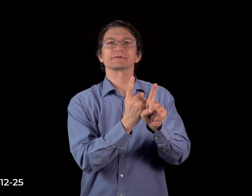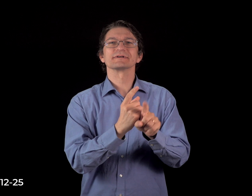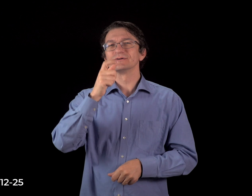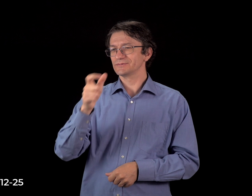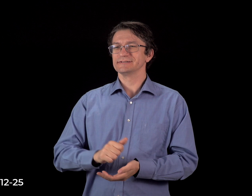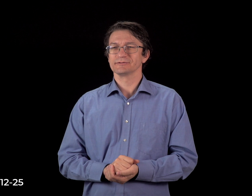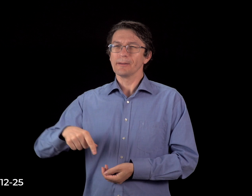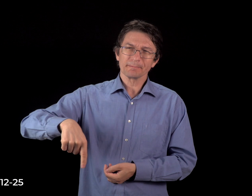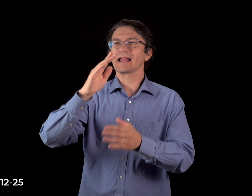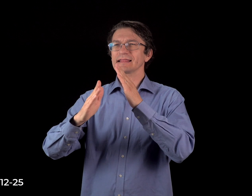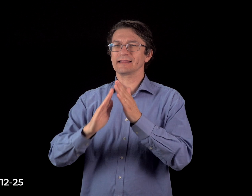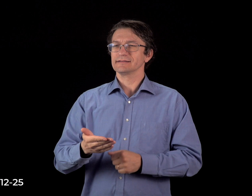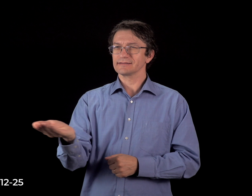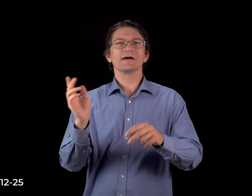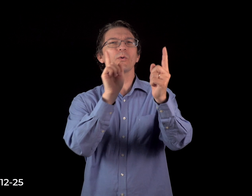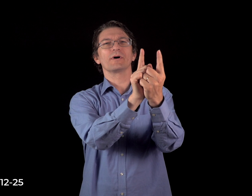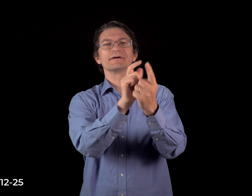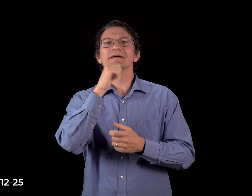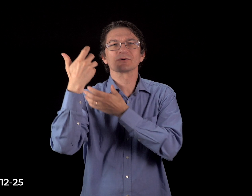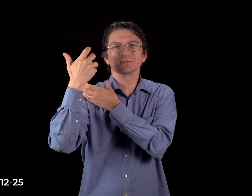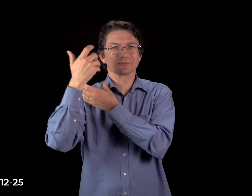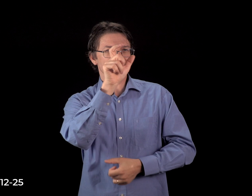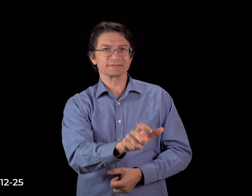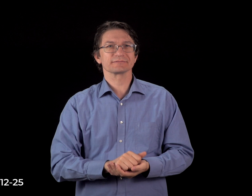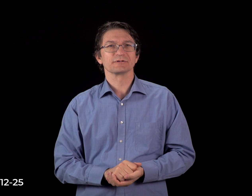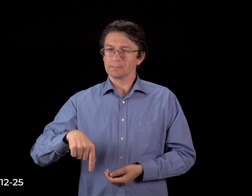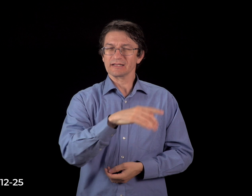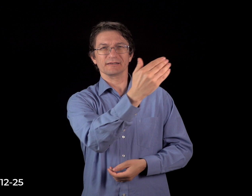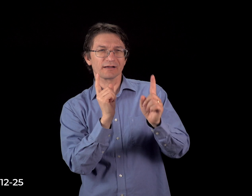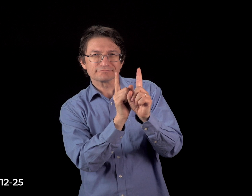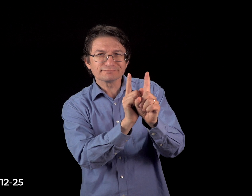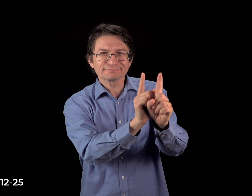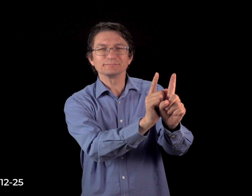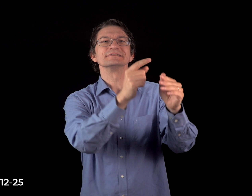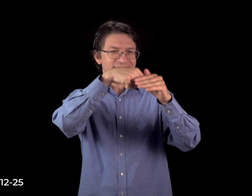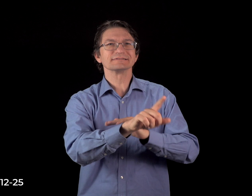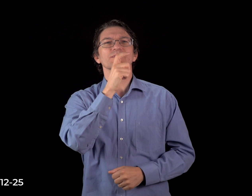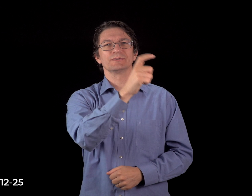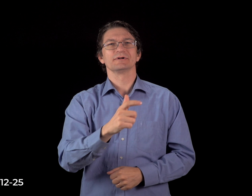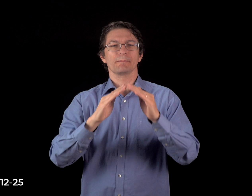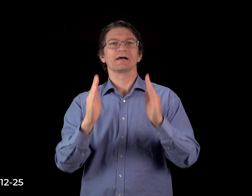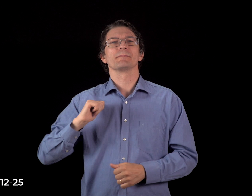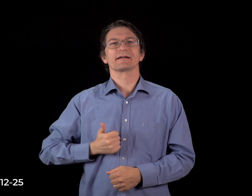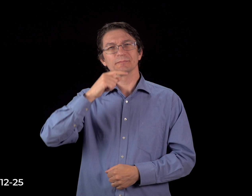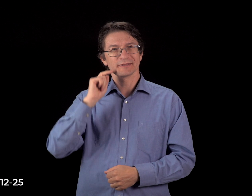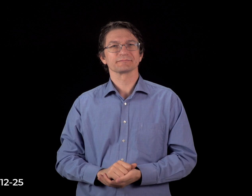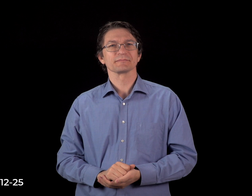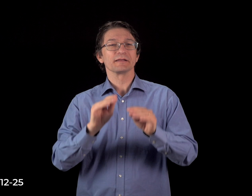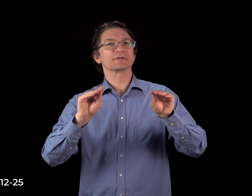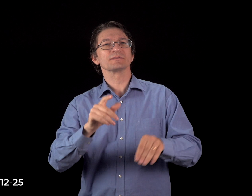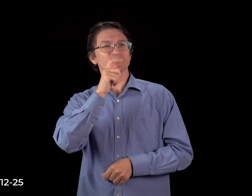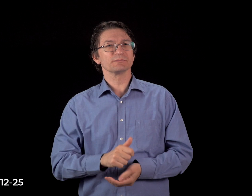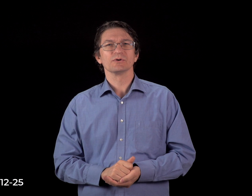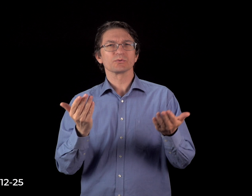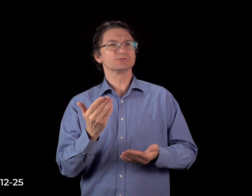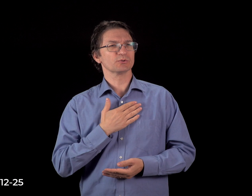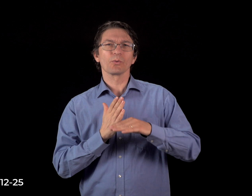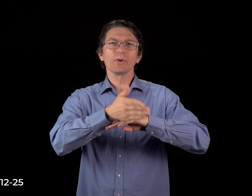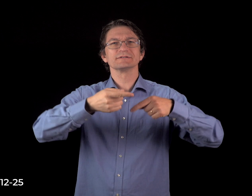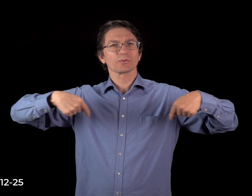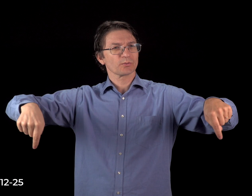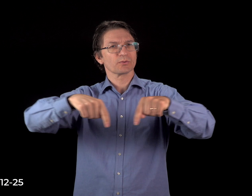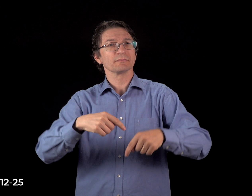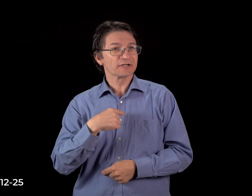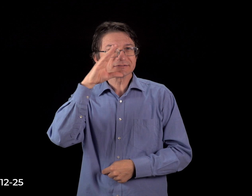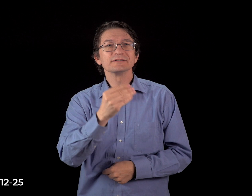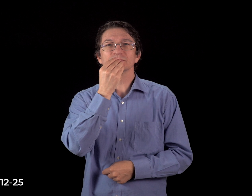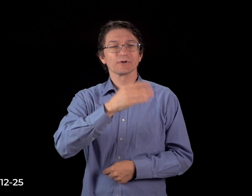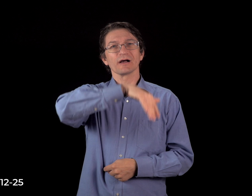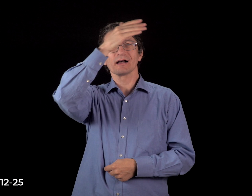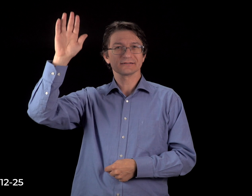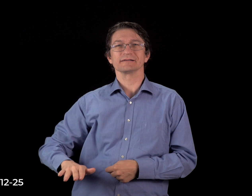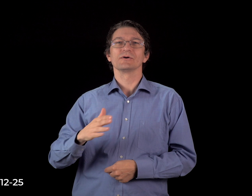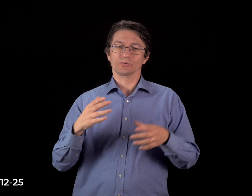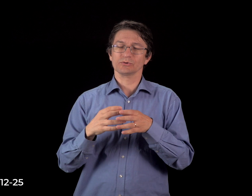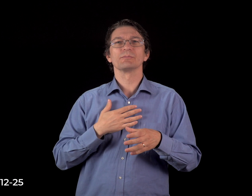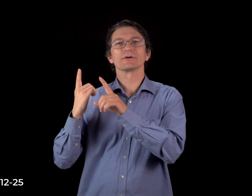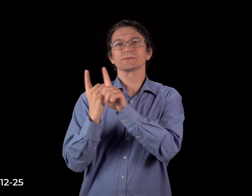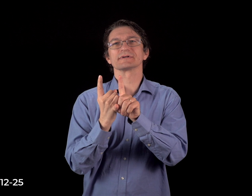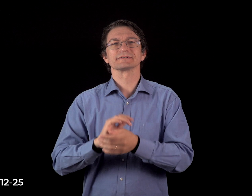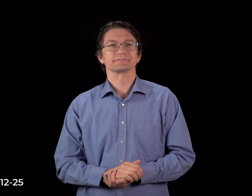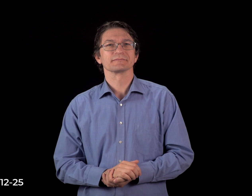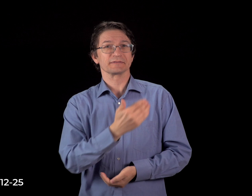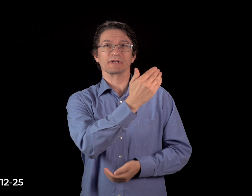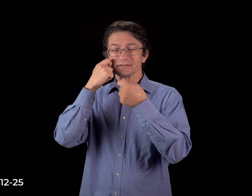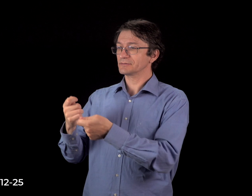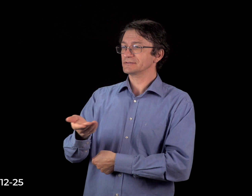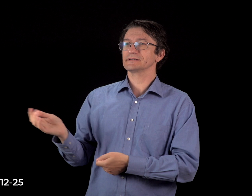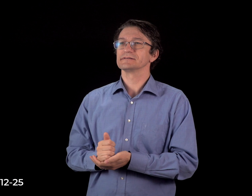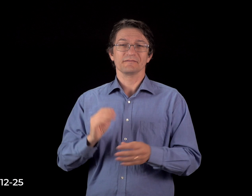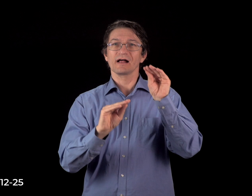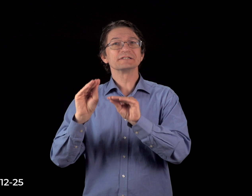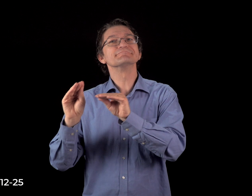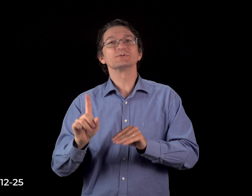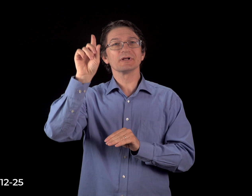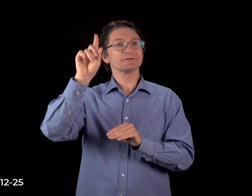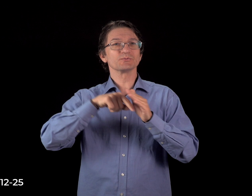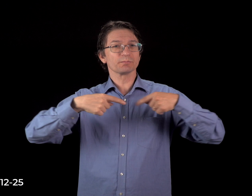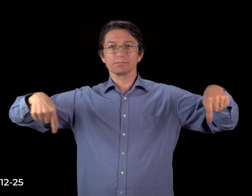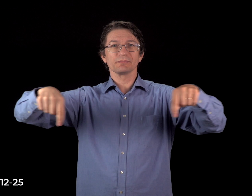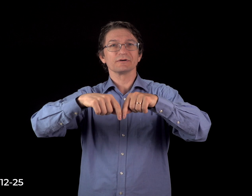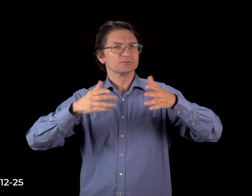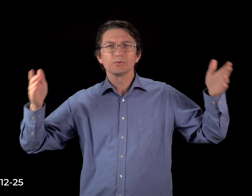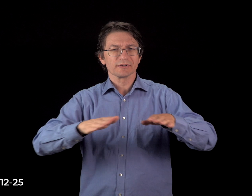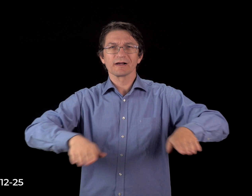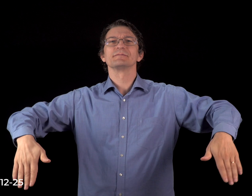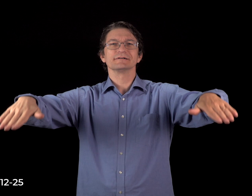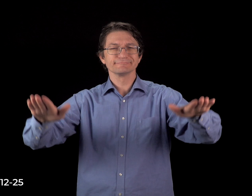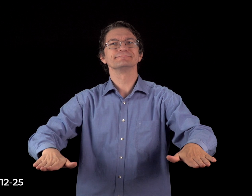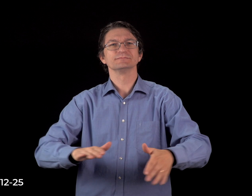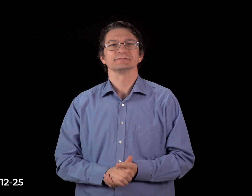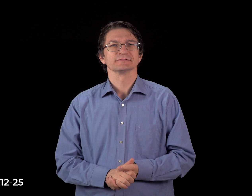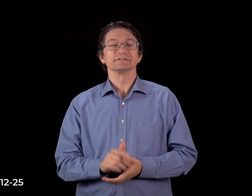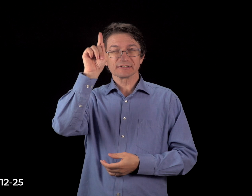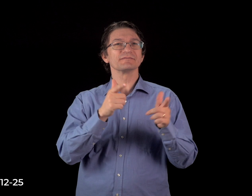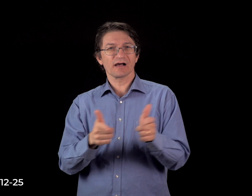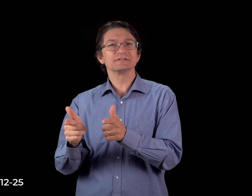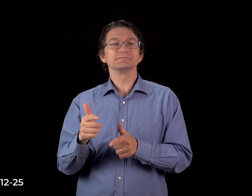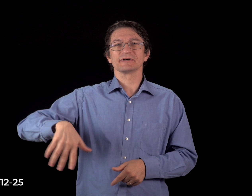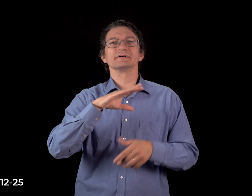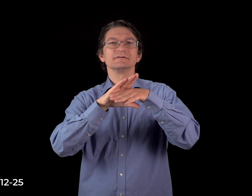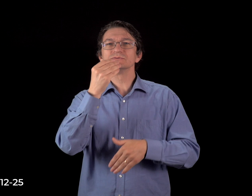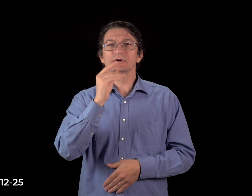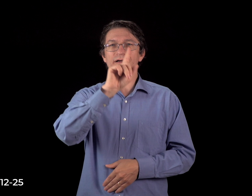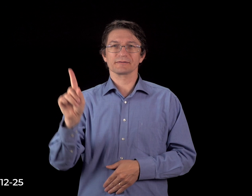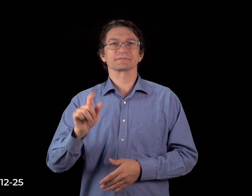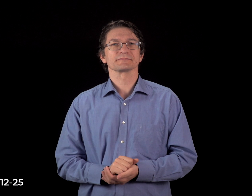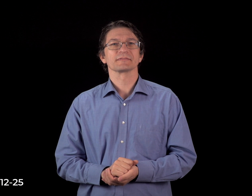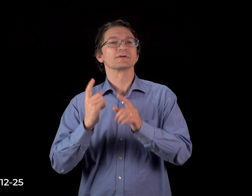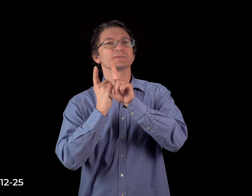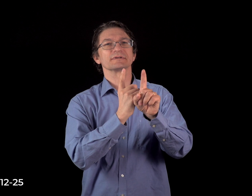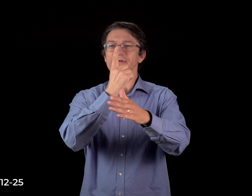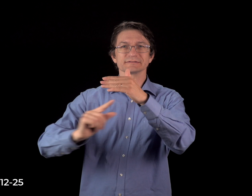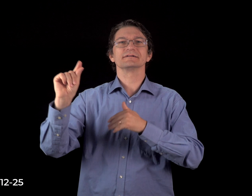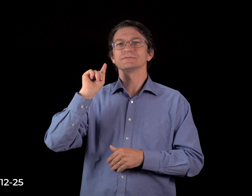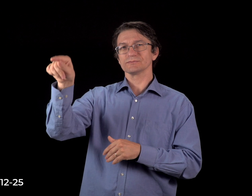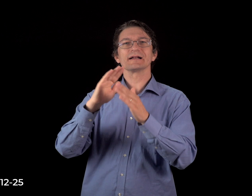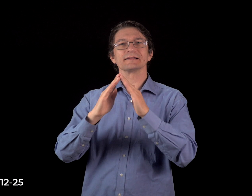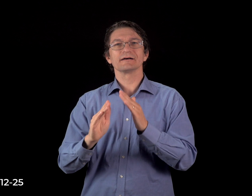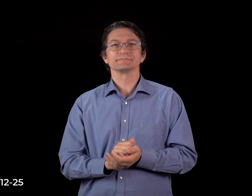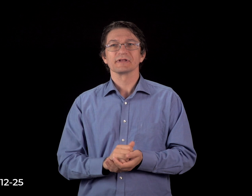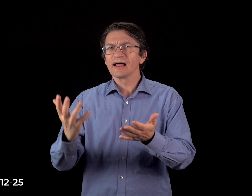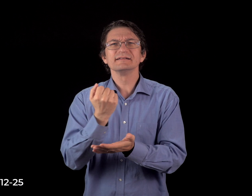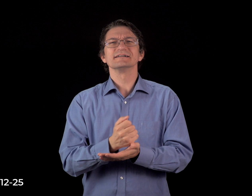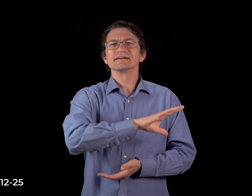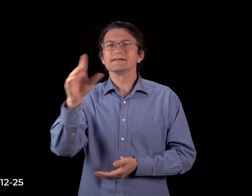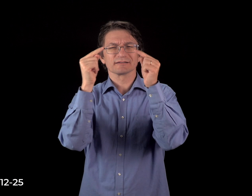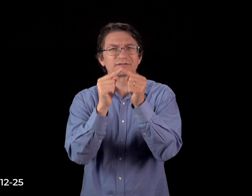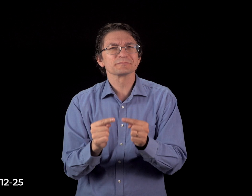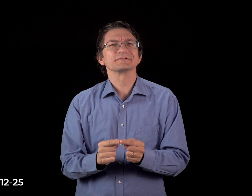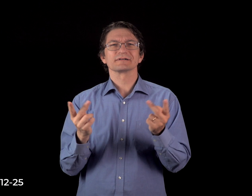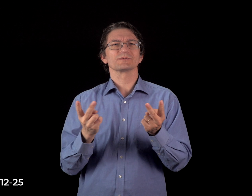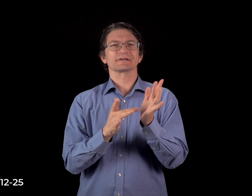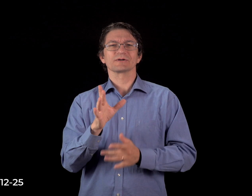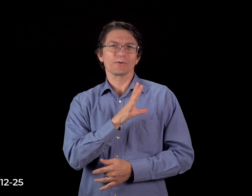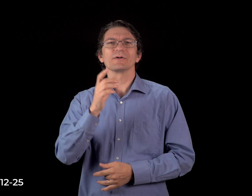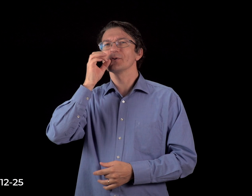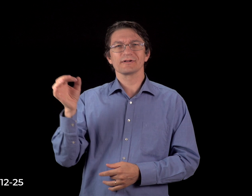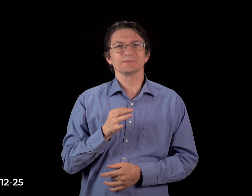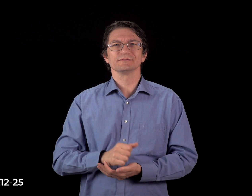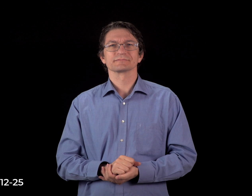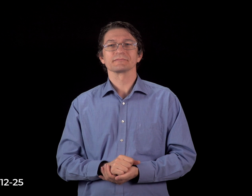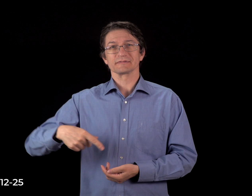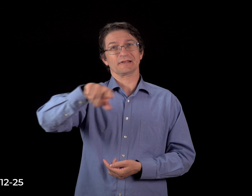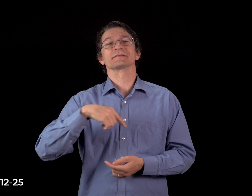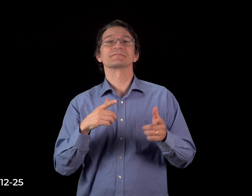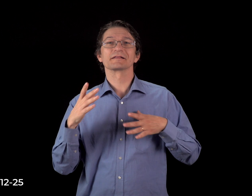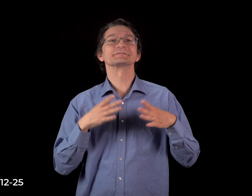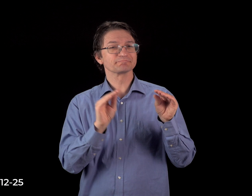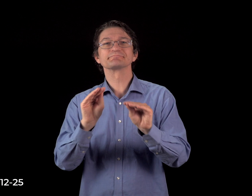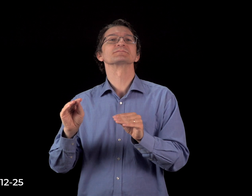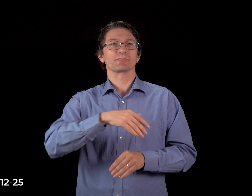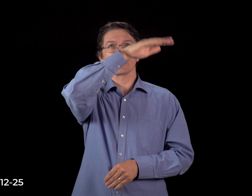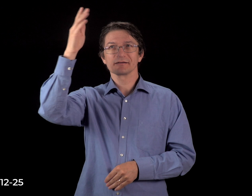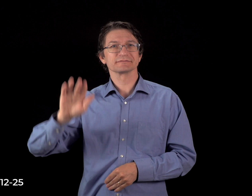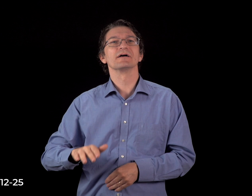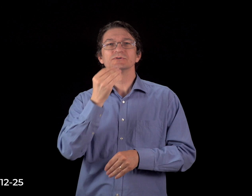Follow him, and whichever house he enters, say to the owner, ‘The Teacher asks: Where is My guest room, where I may eat the Passover with My disciples?’ And he will show you a large upper room, furnished and ready. Make preparations for us there.” So the disciples left and went into the city, where they found everything as Jesus had described.